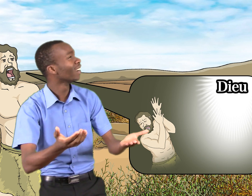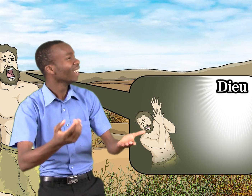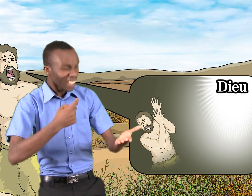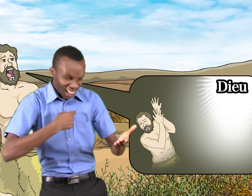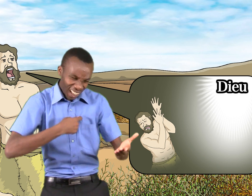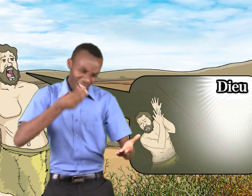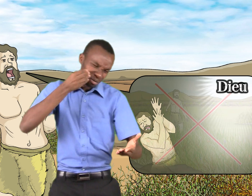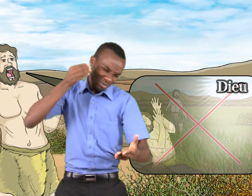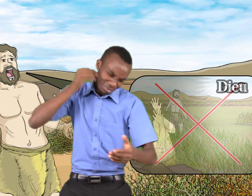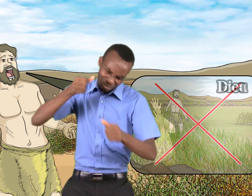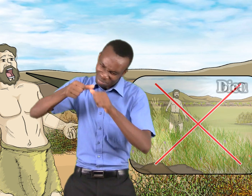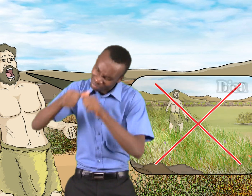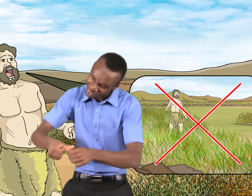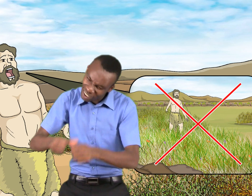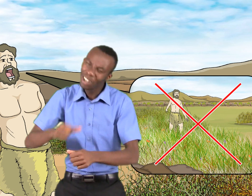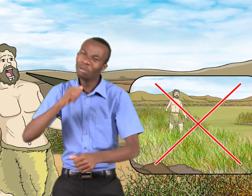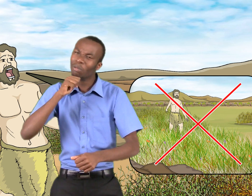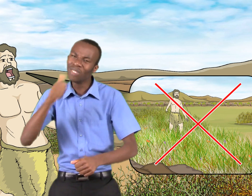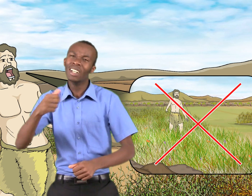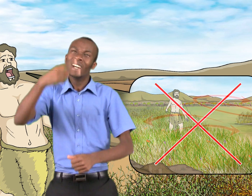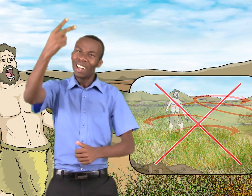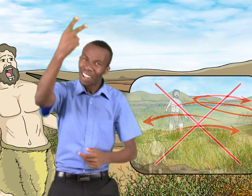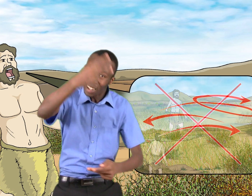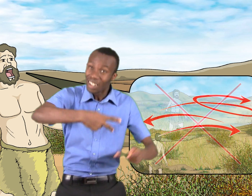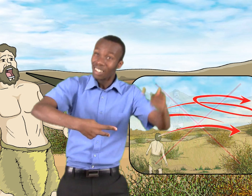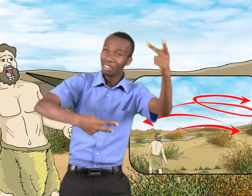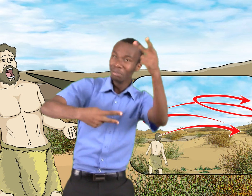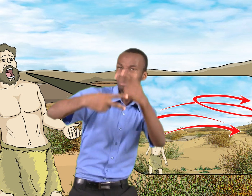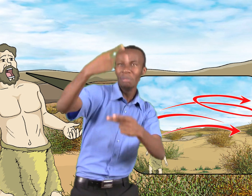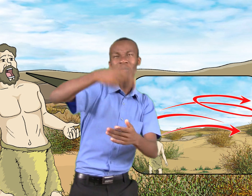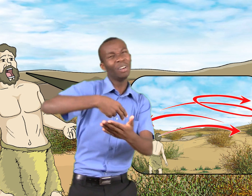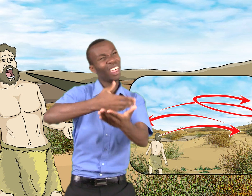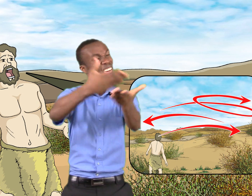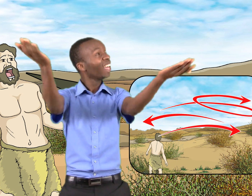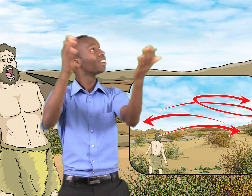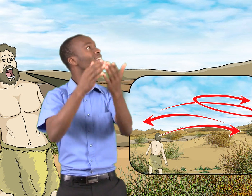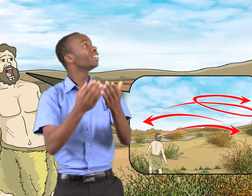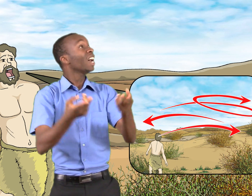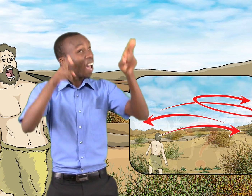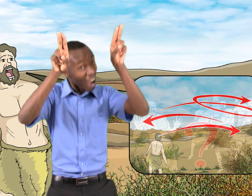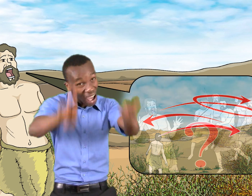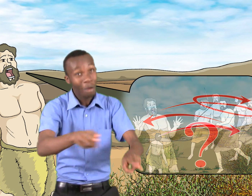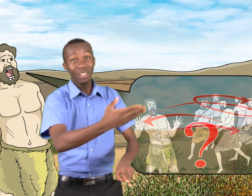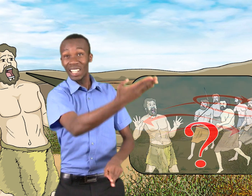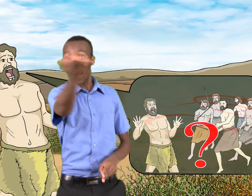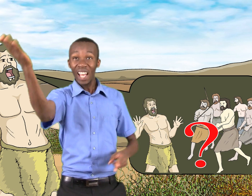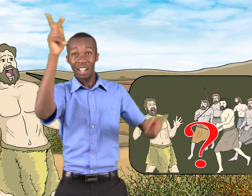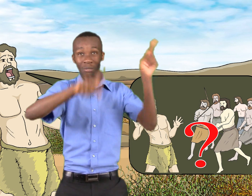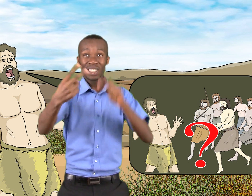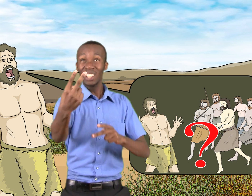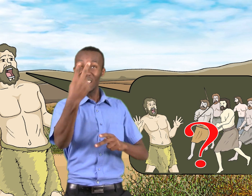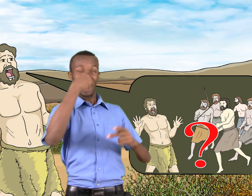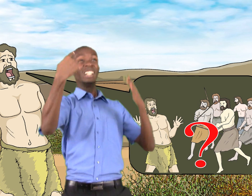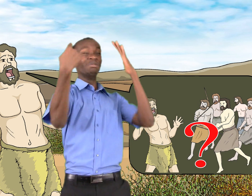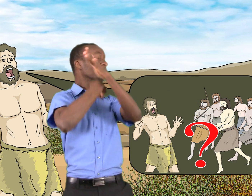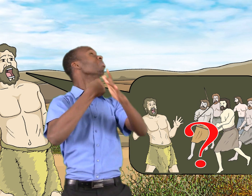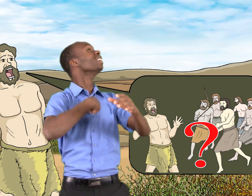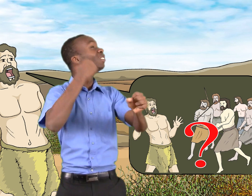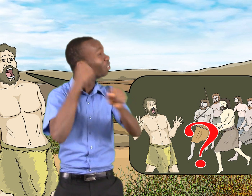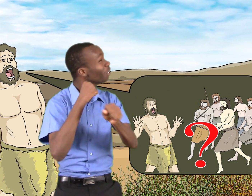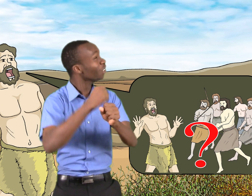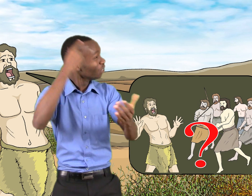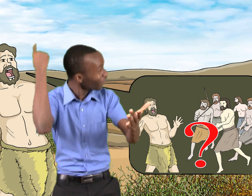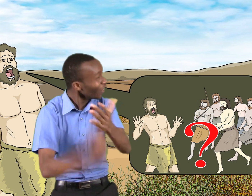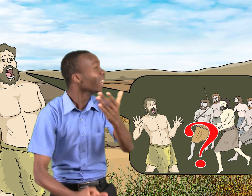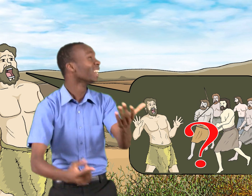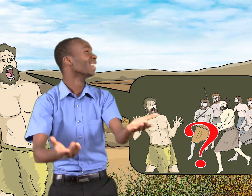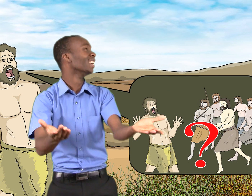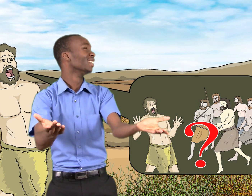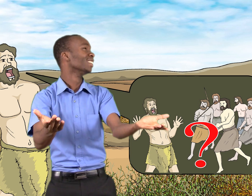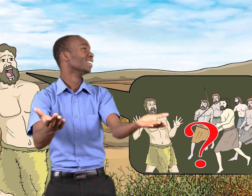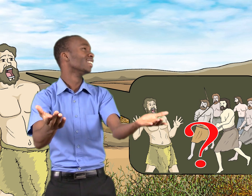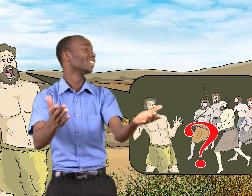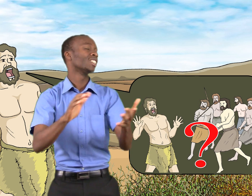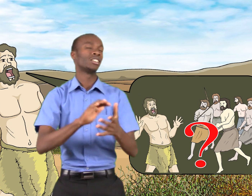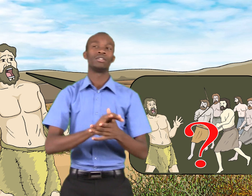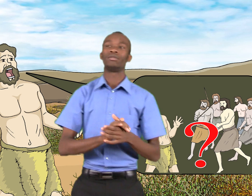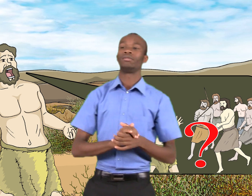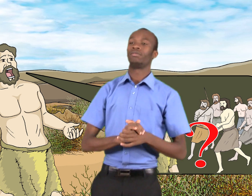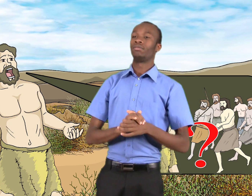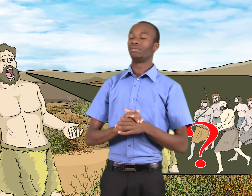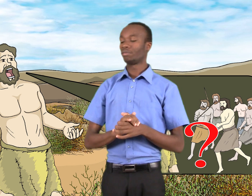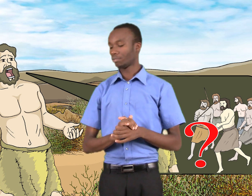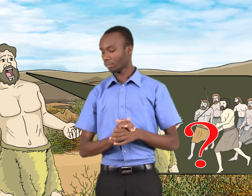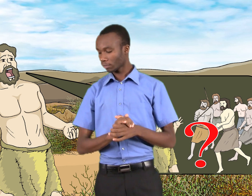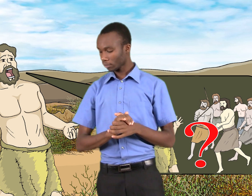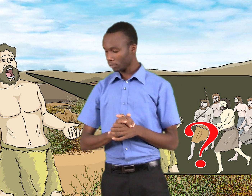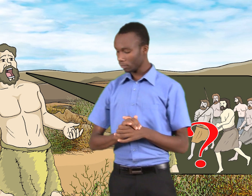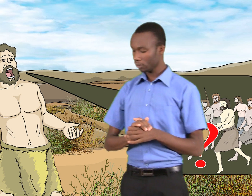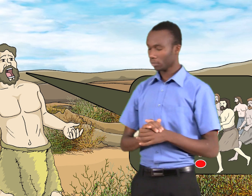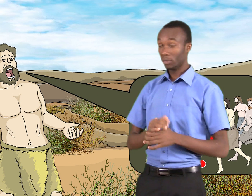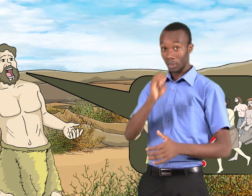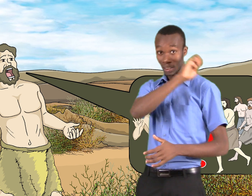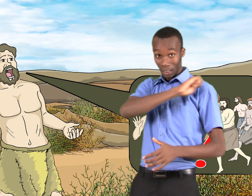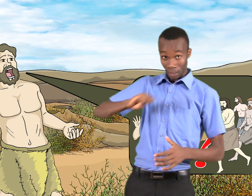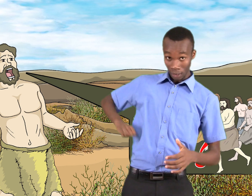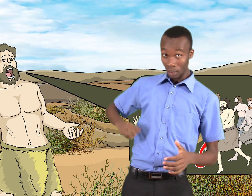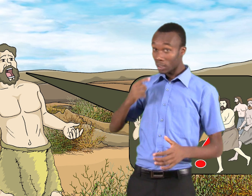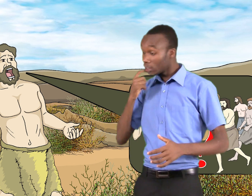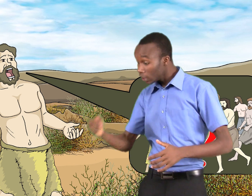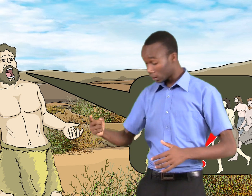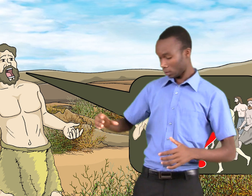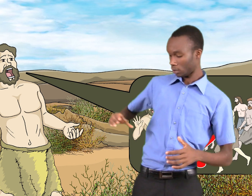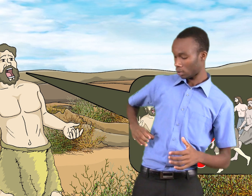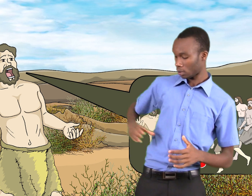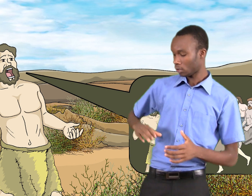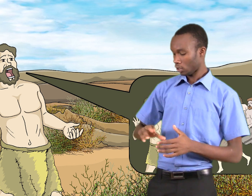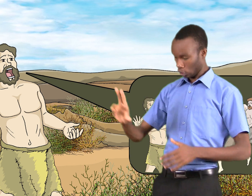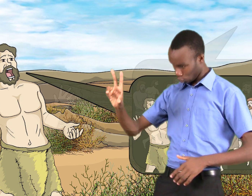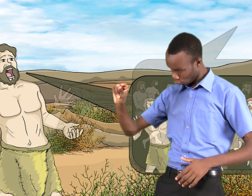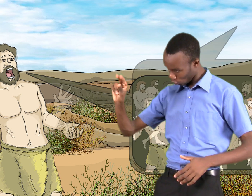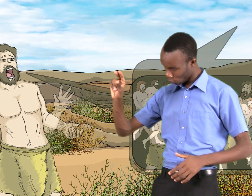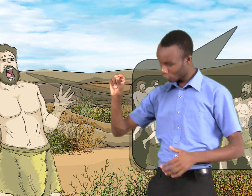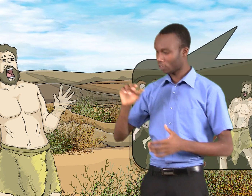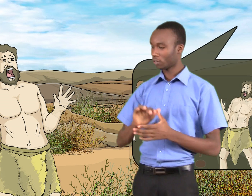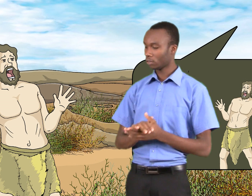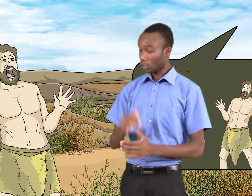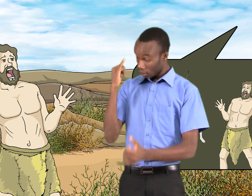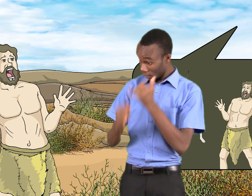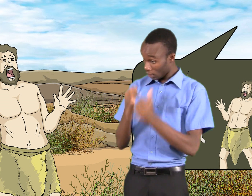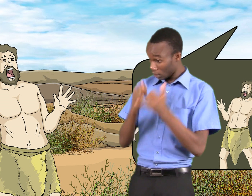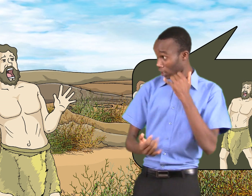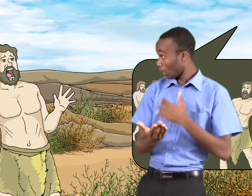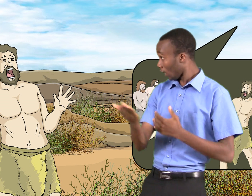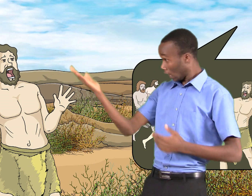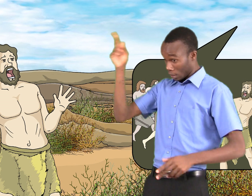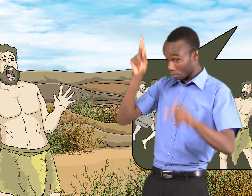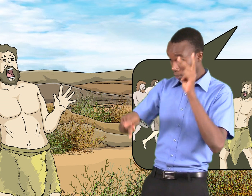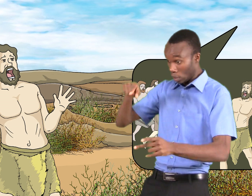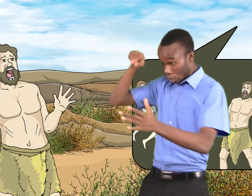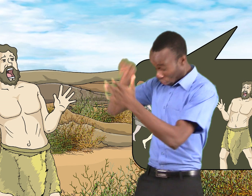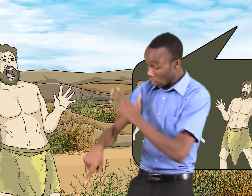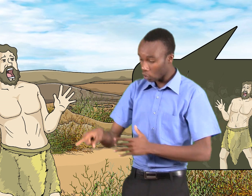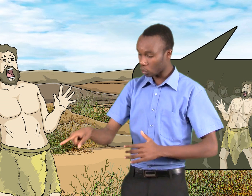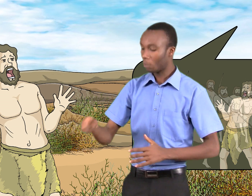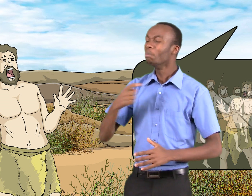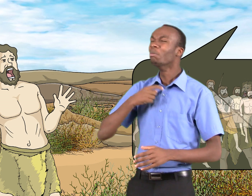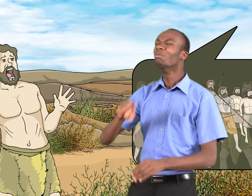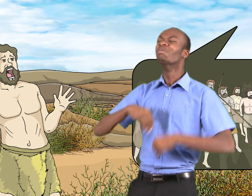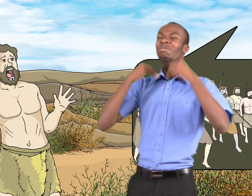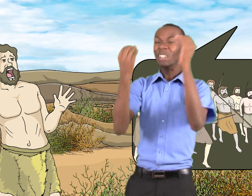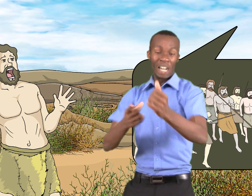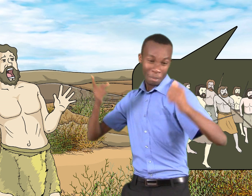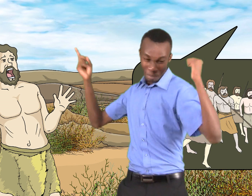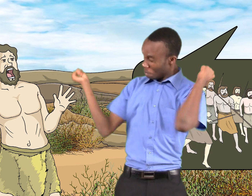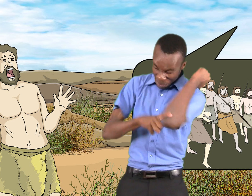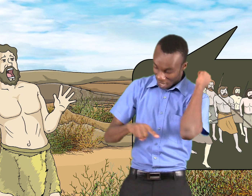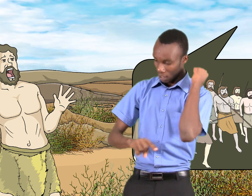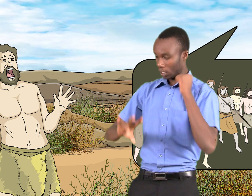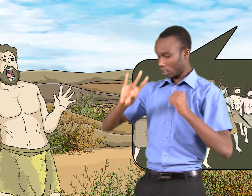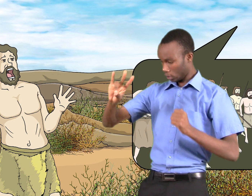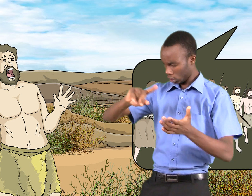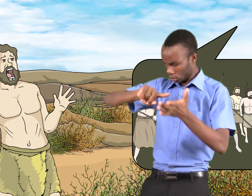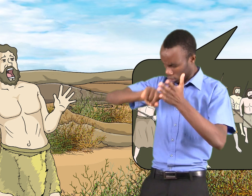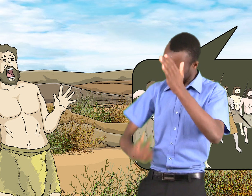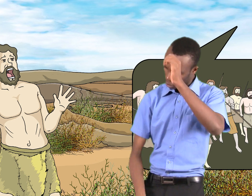I will be a fugitive and a wanderer on the earth, and whoever finds me will kill me.” “Not so!” replied the LORD.